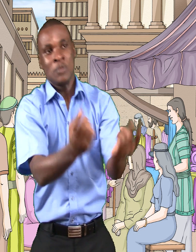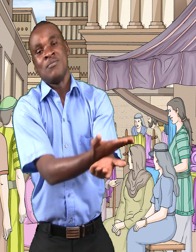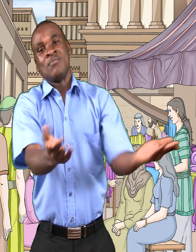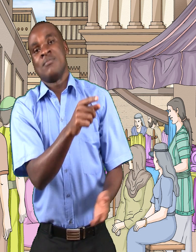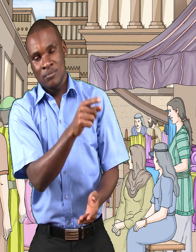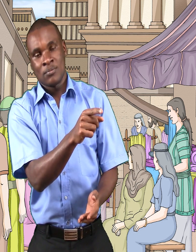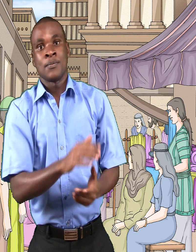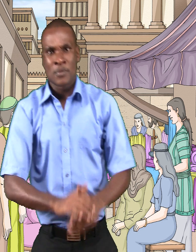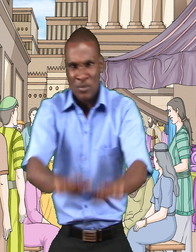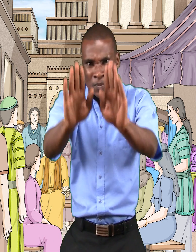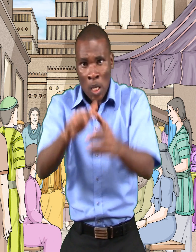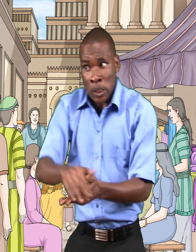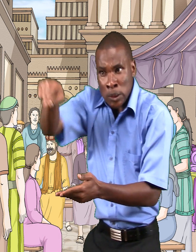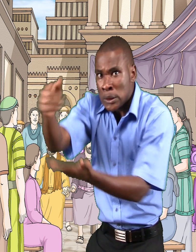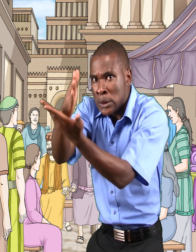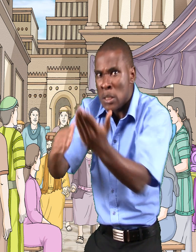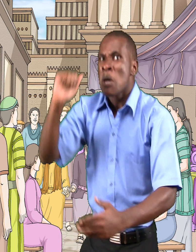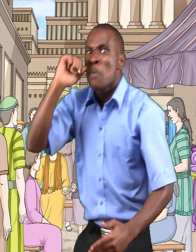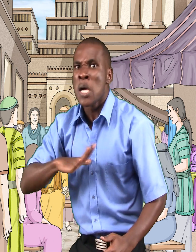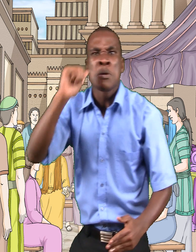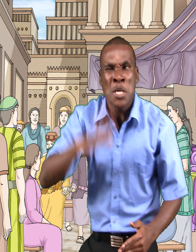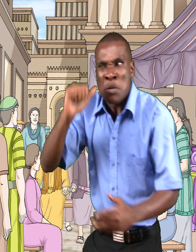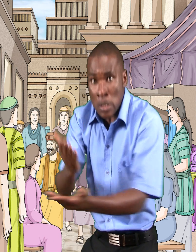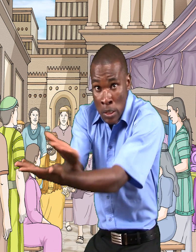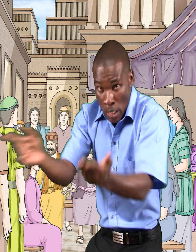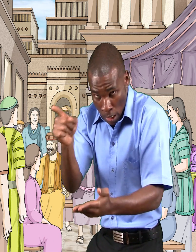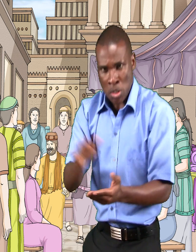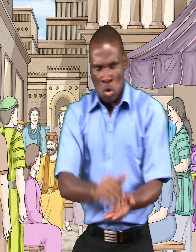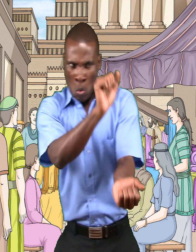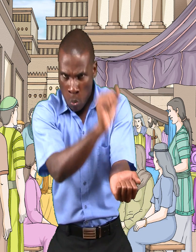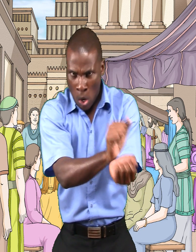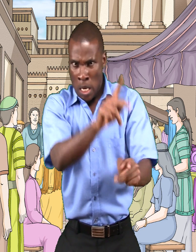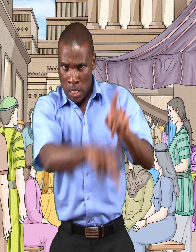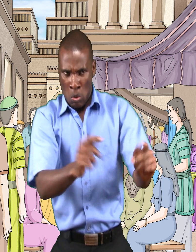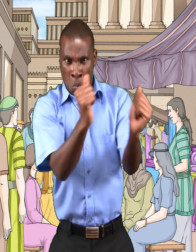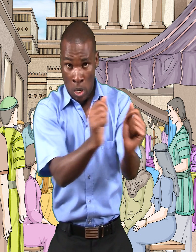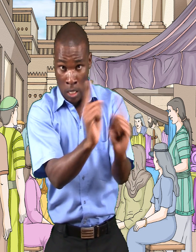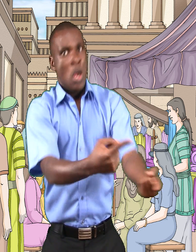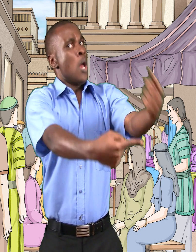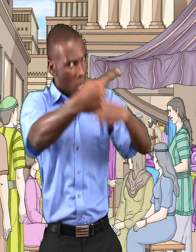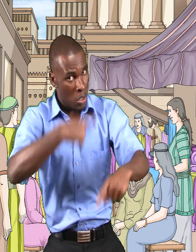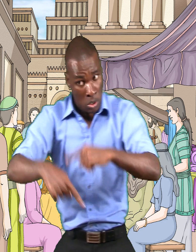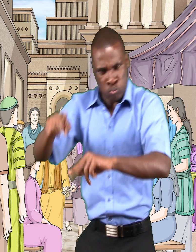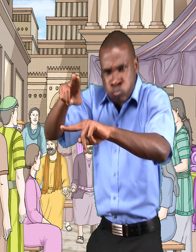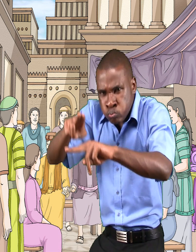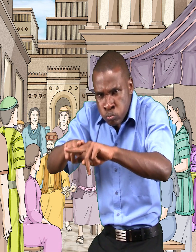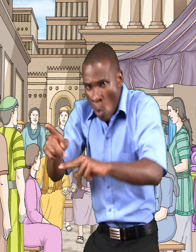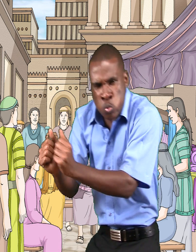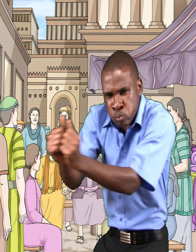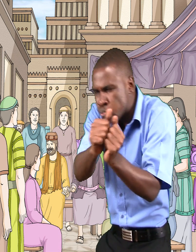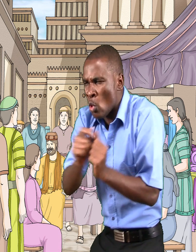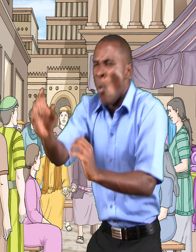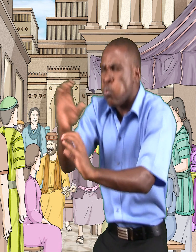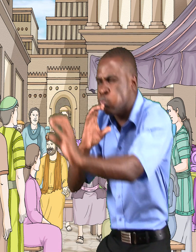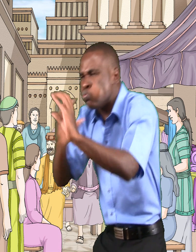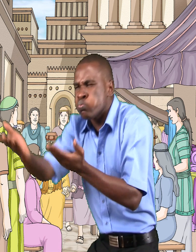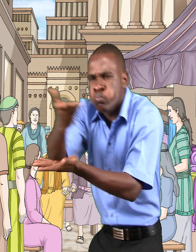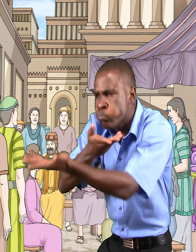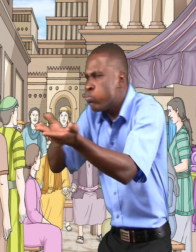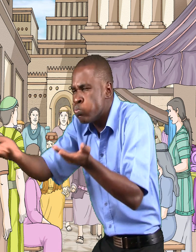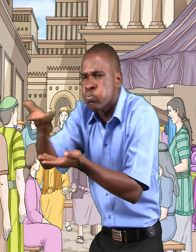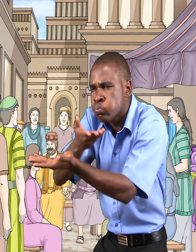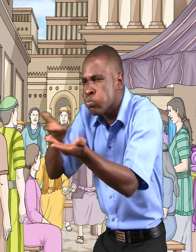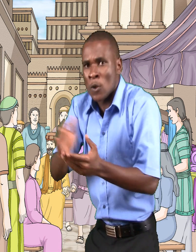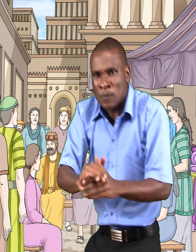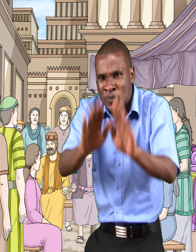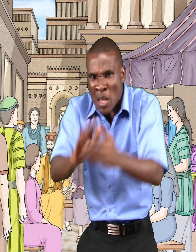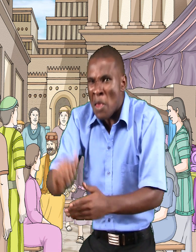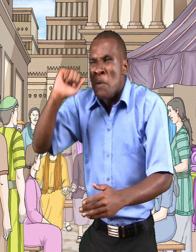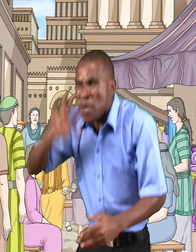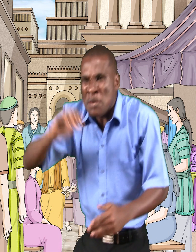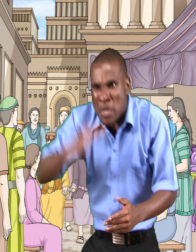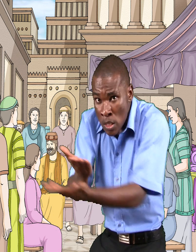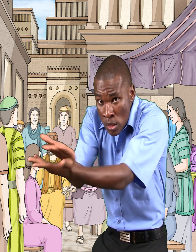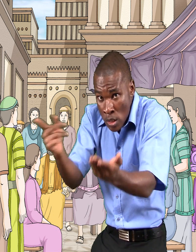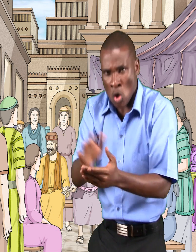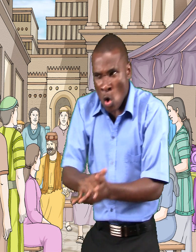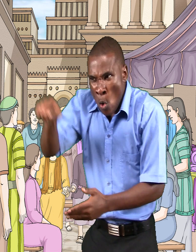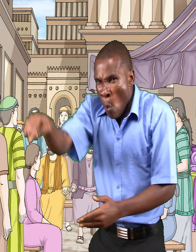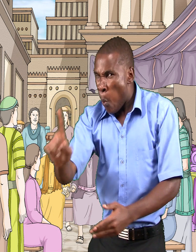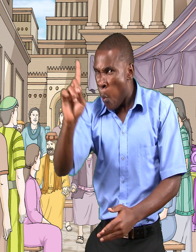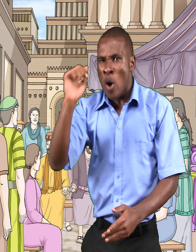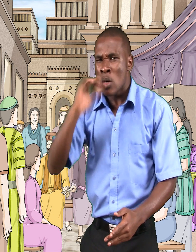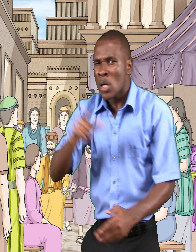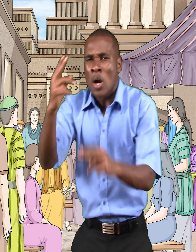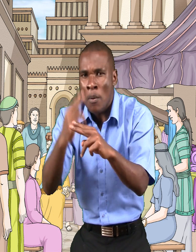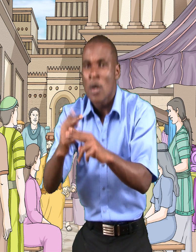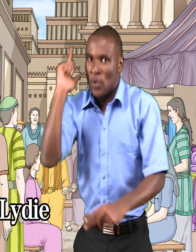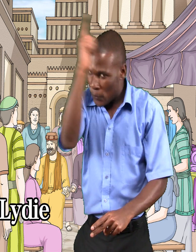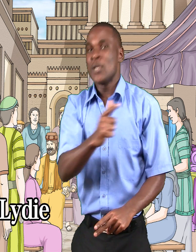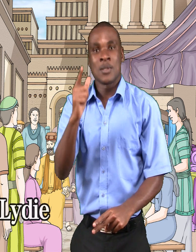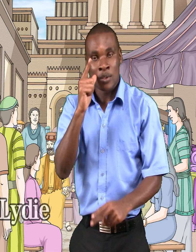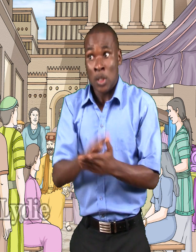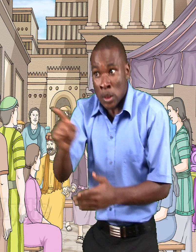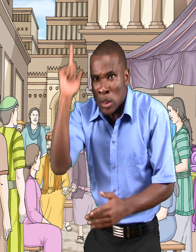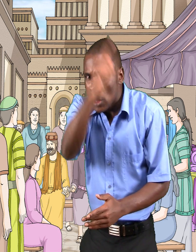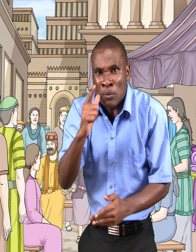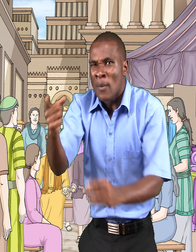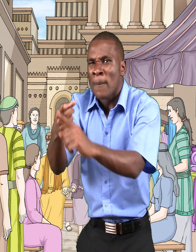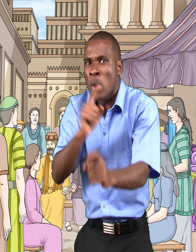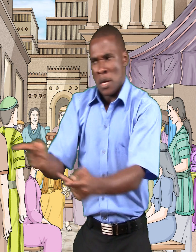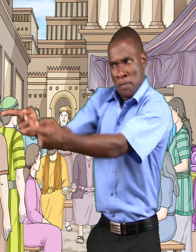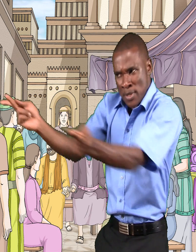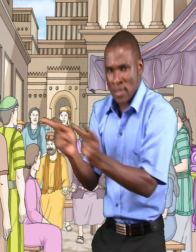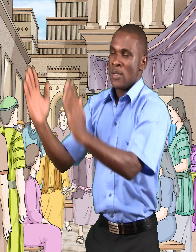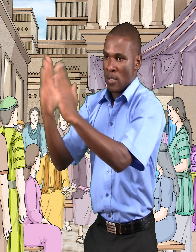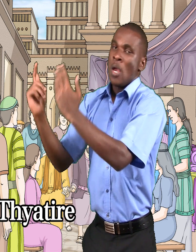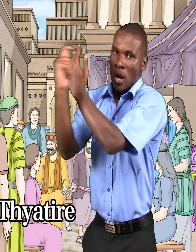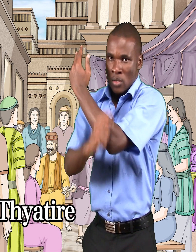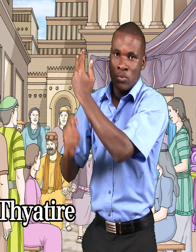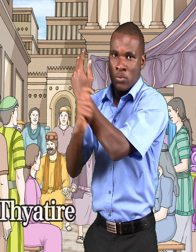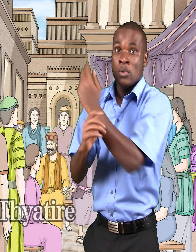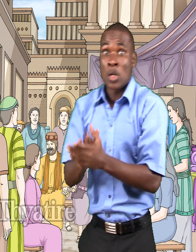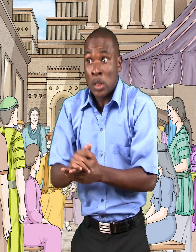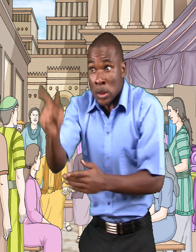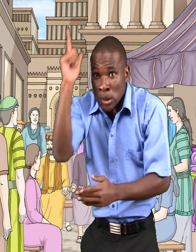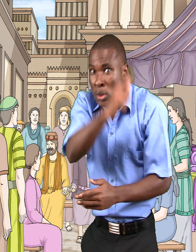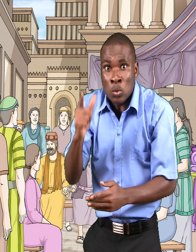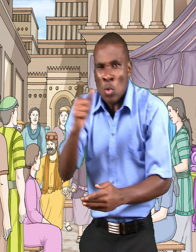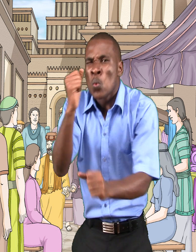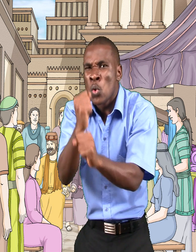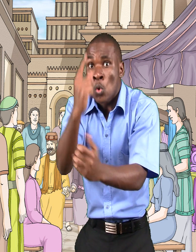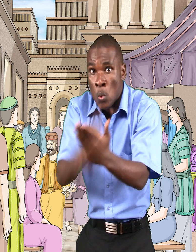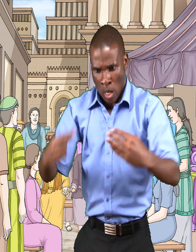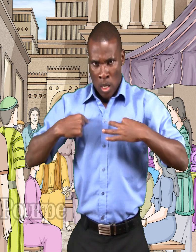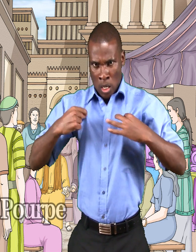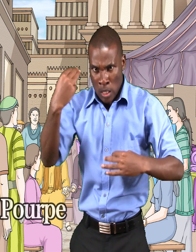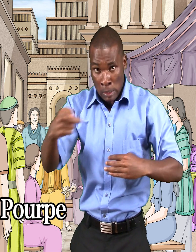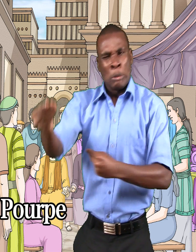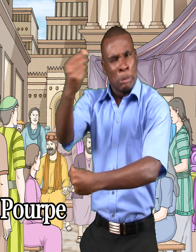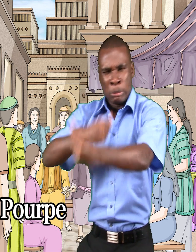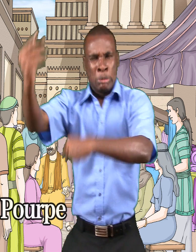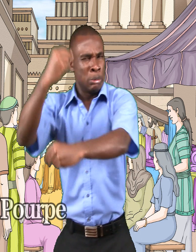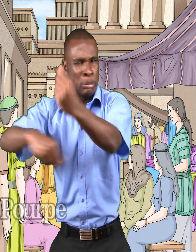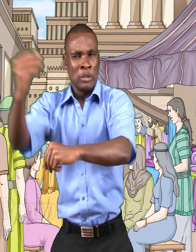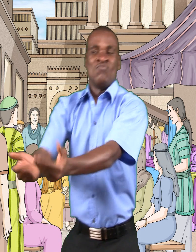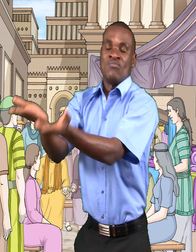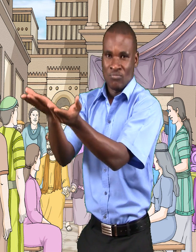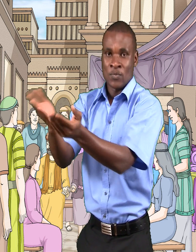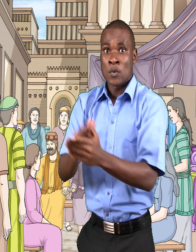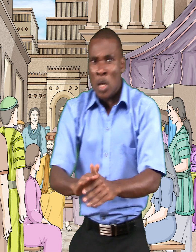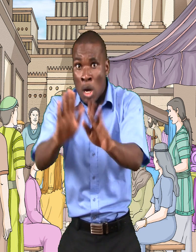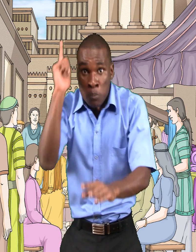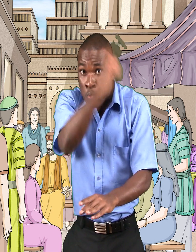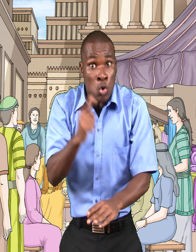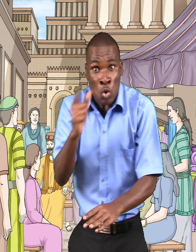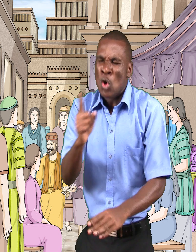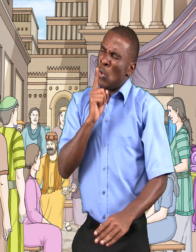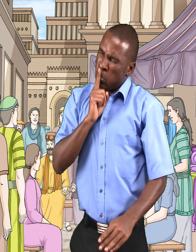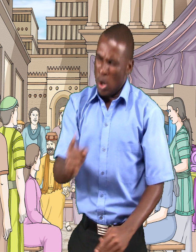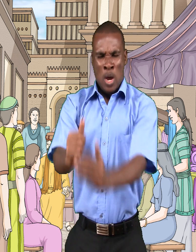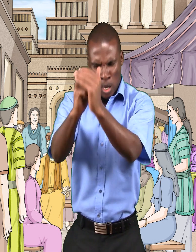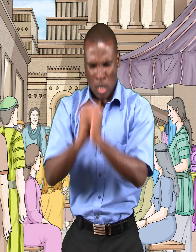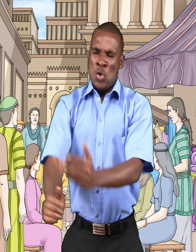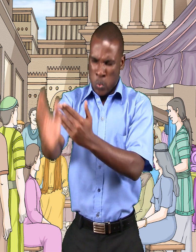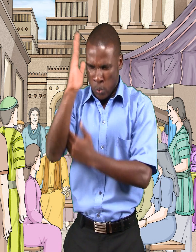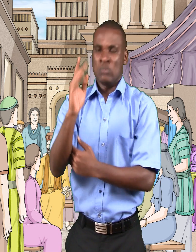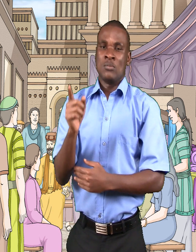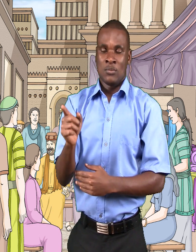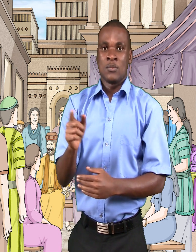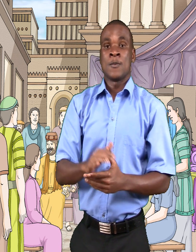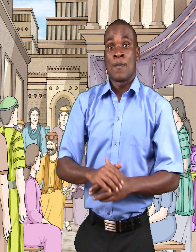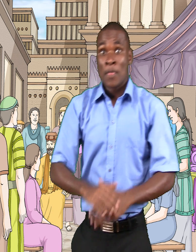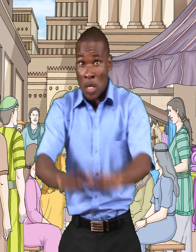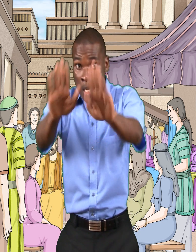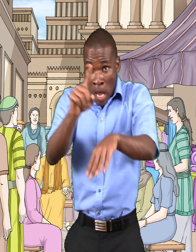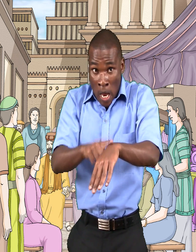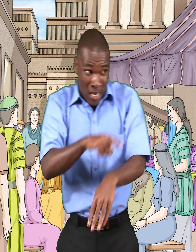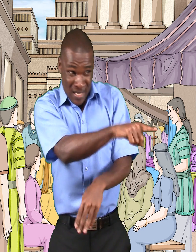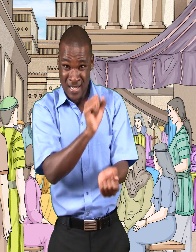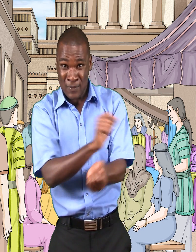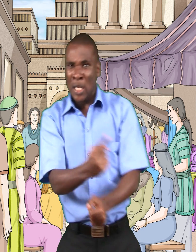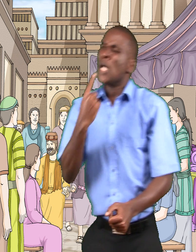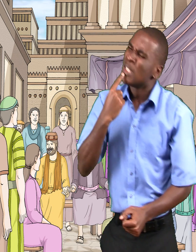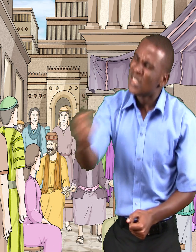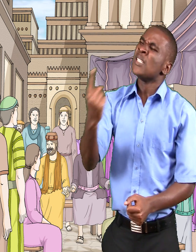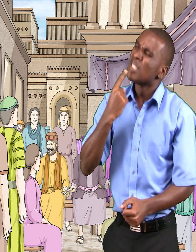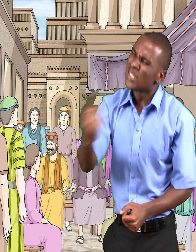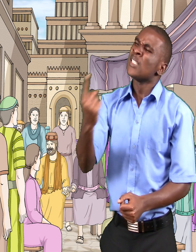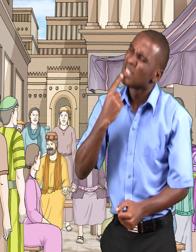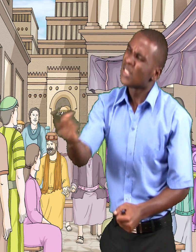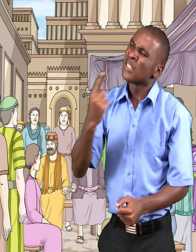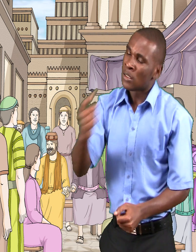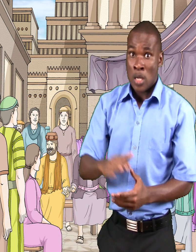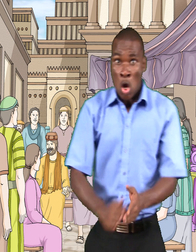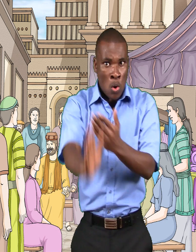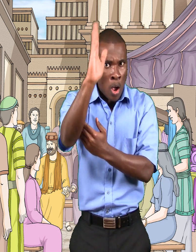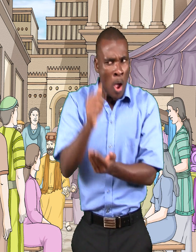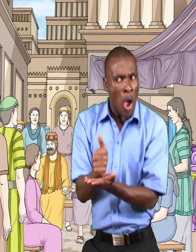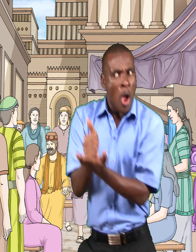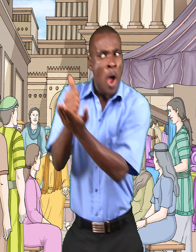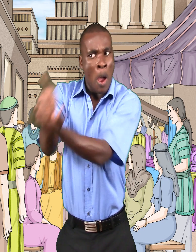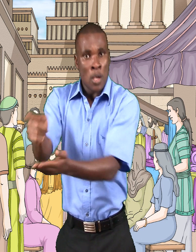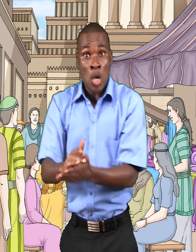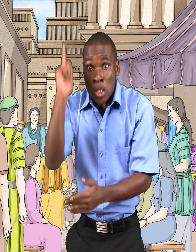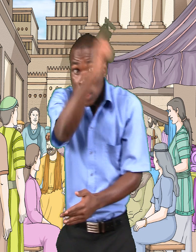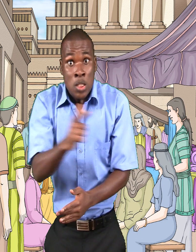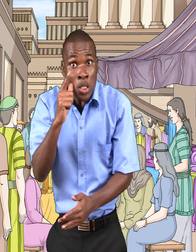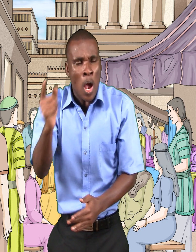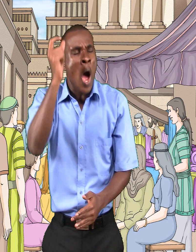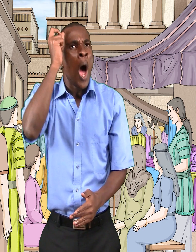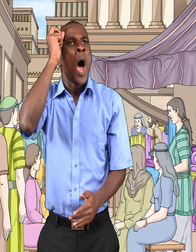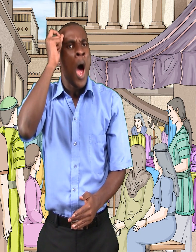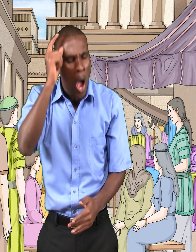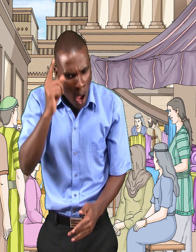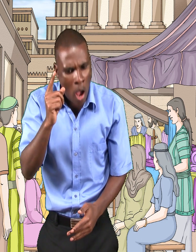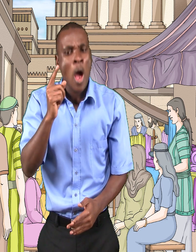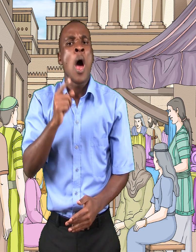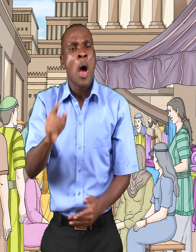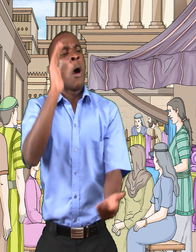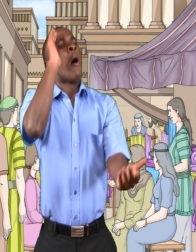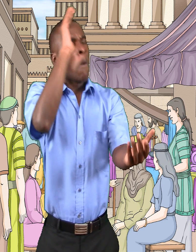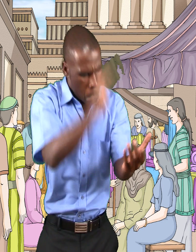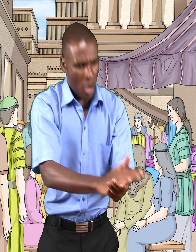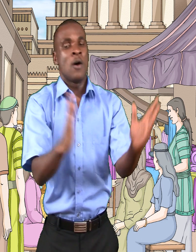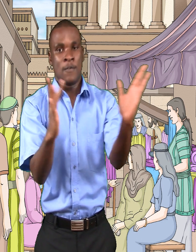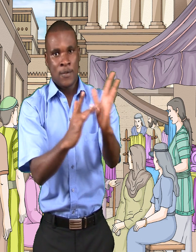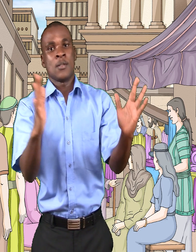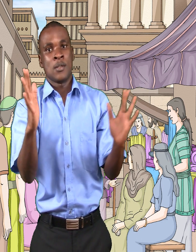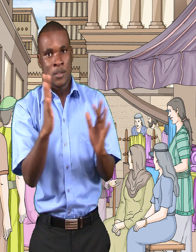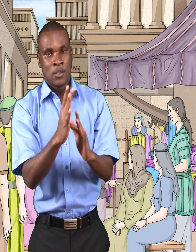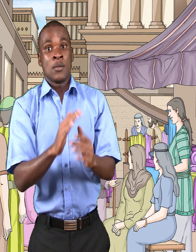After sitting down, we spoke to the women who had gathered there. Among those listening was a woman named Lydia, a dealer in purple cloth from the city of Thyatira, who was a worshiper of God.